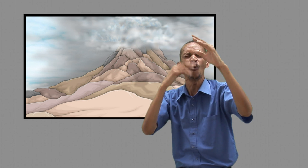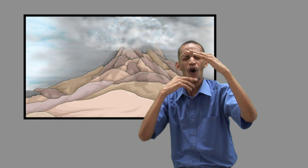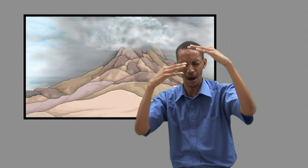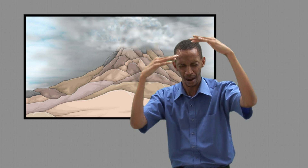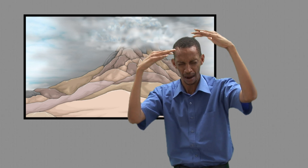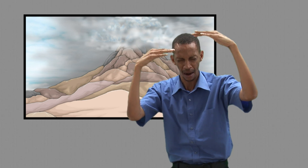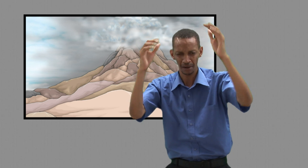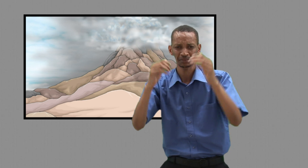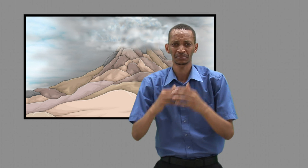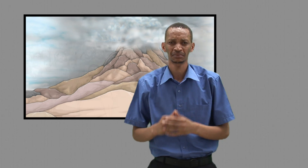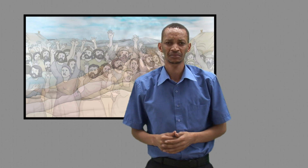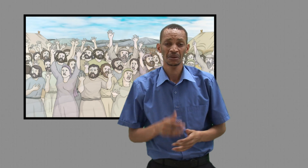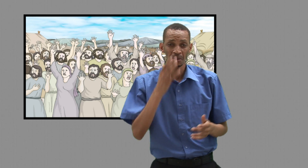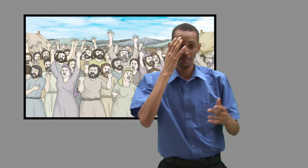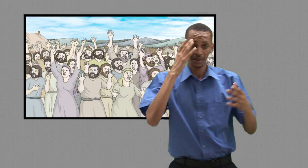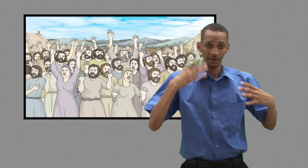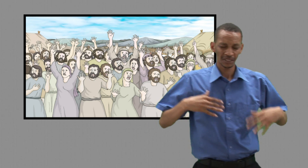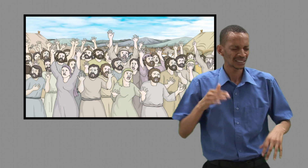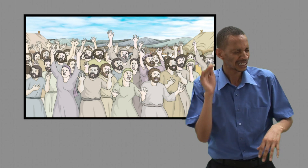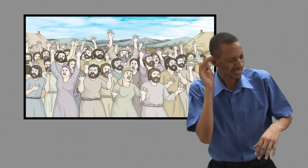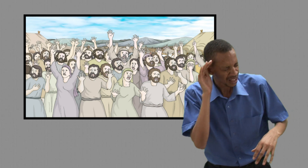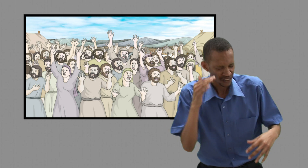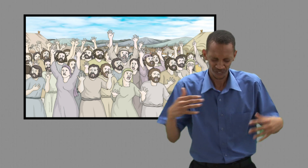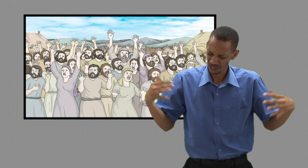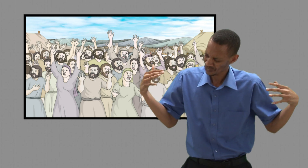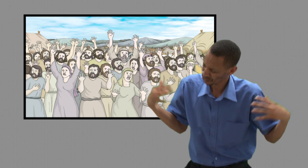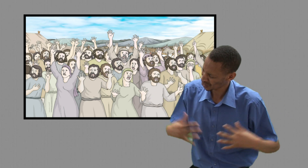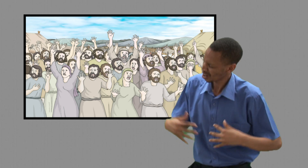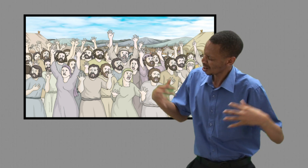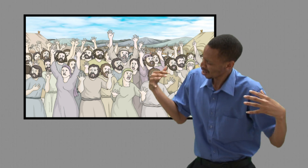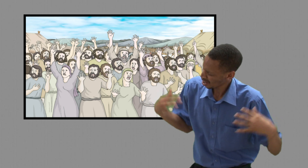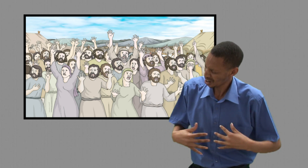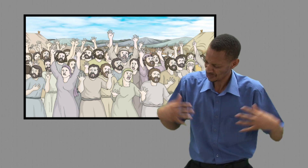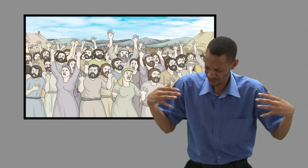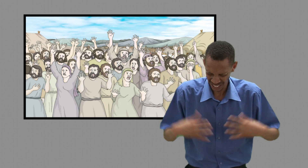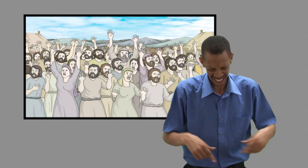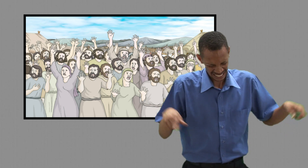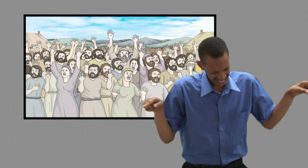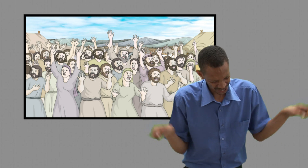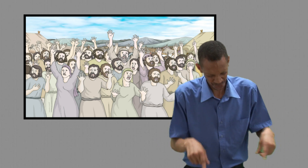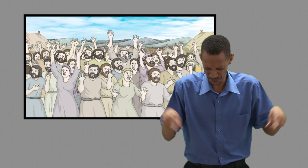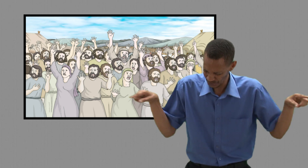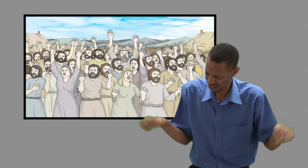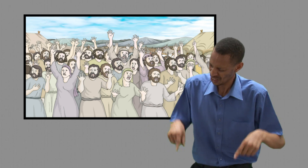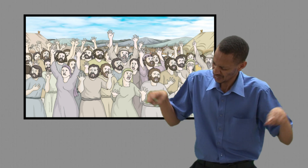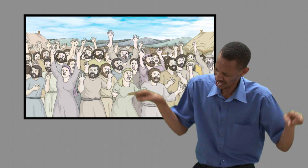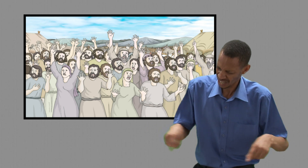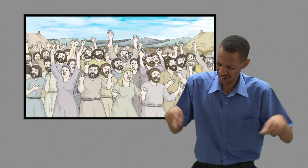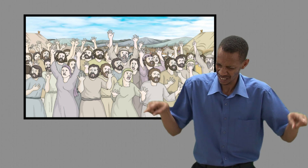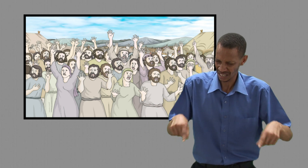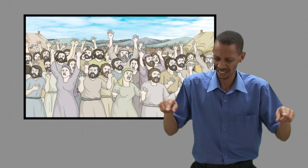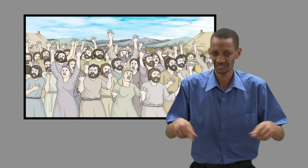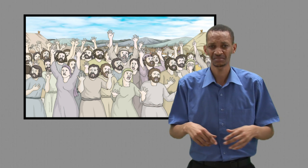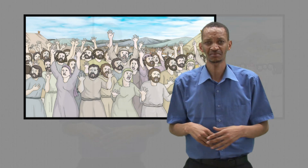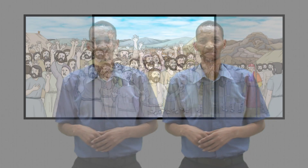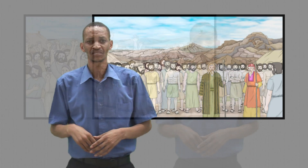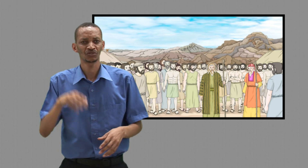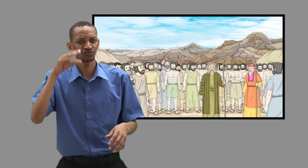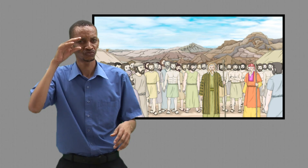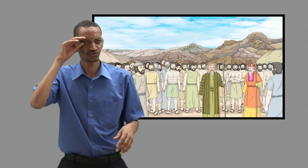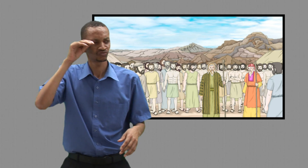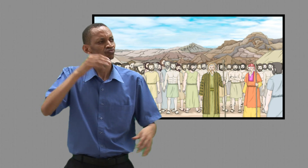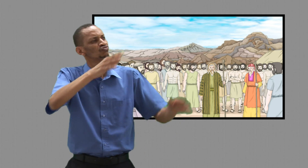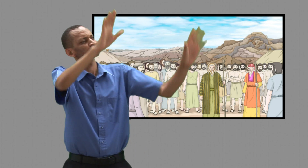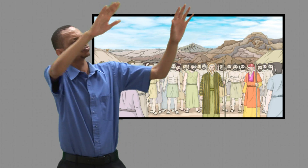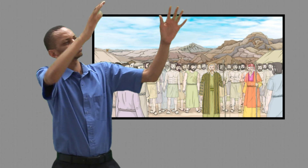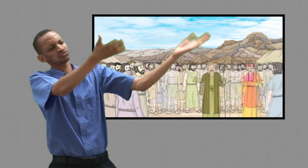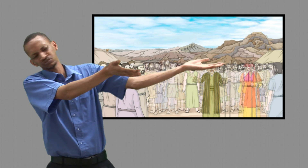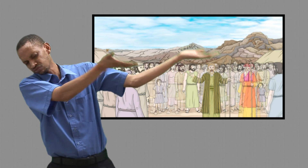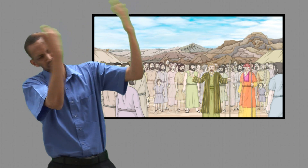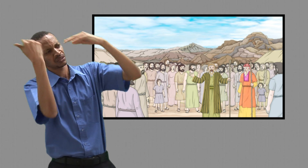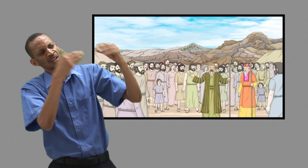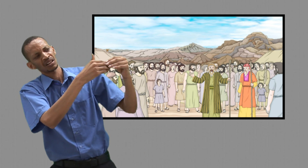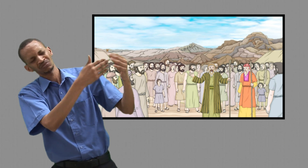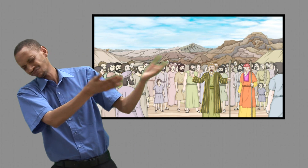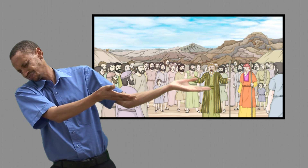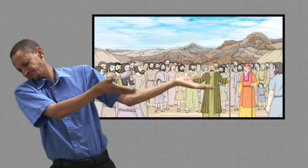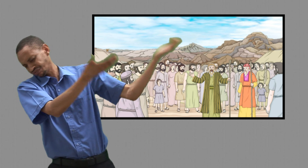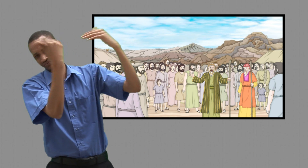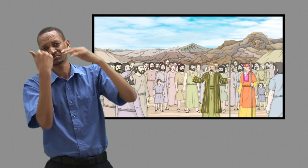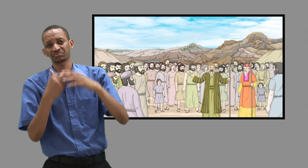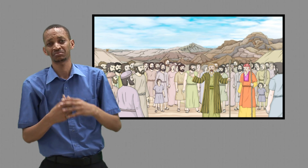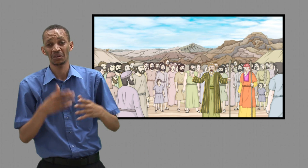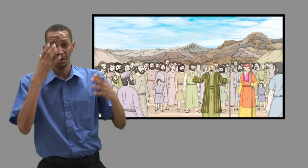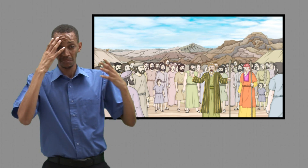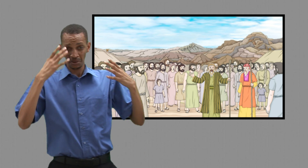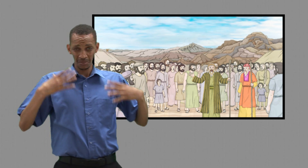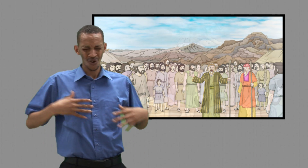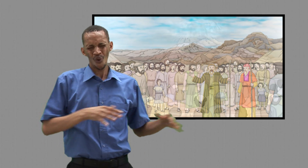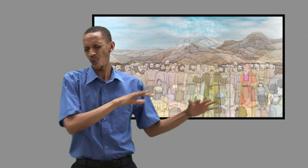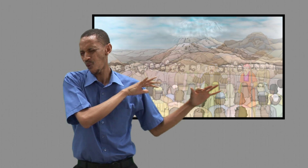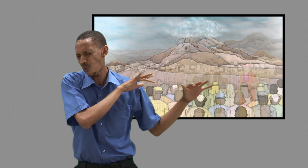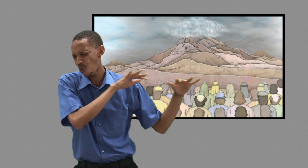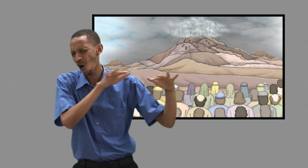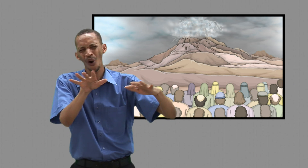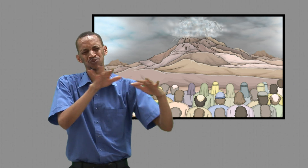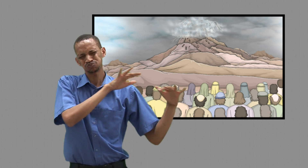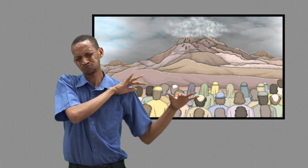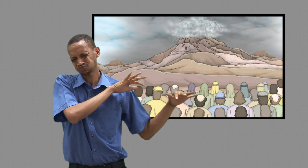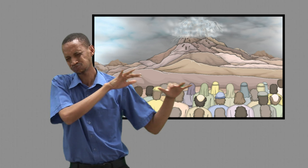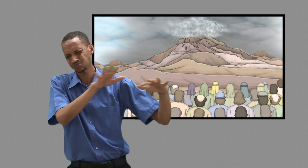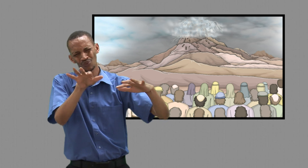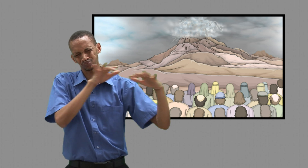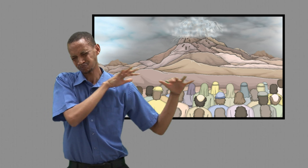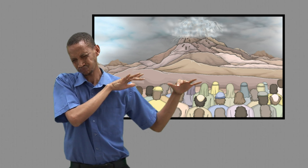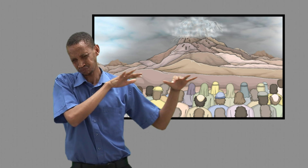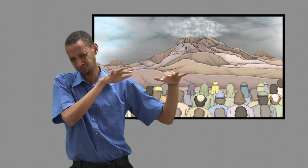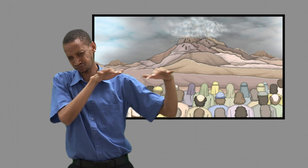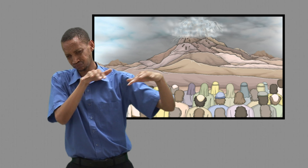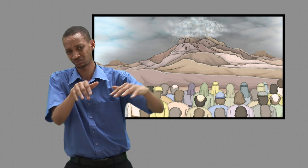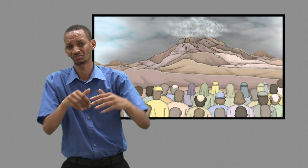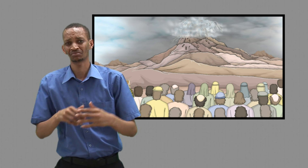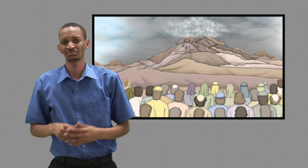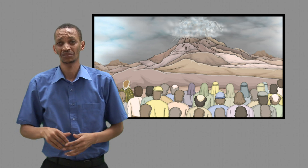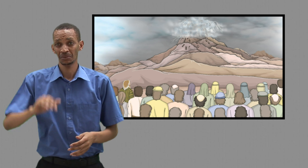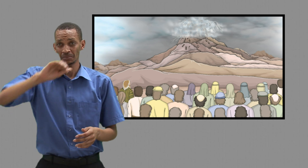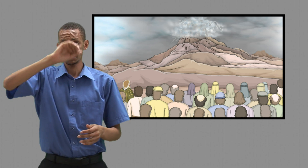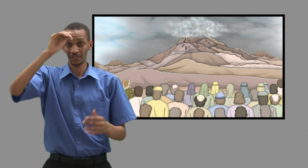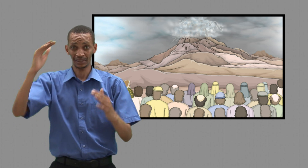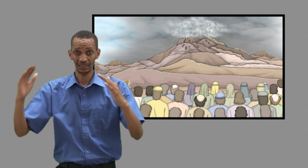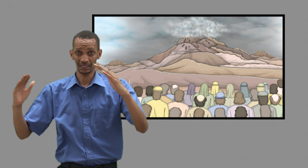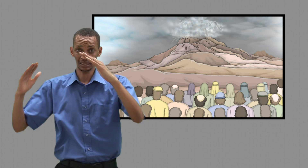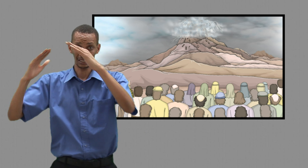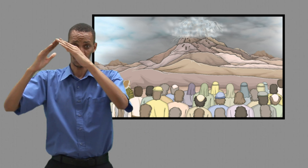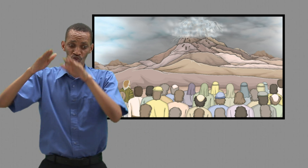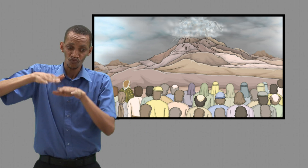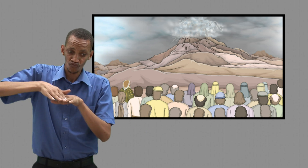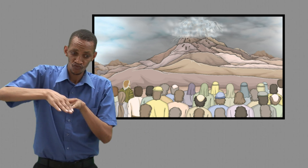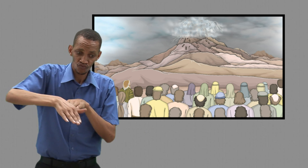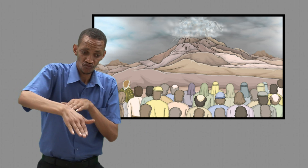A thick cloud was upon the mountain, and a very loud blast of the ram’s horn went out, so that all the people in the camp trembled.